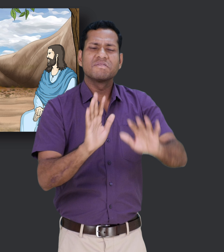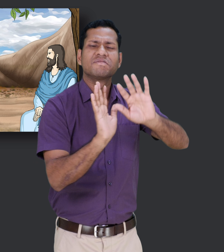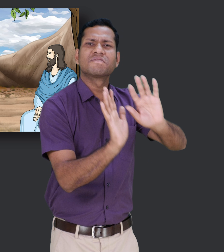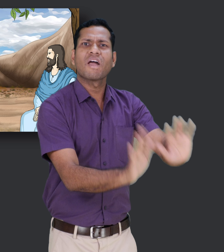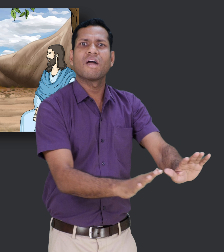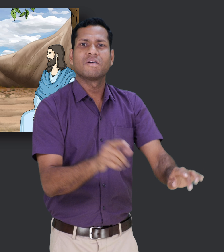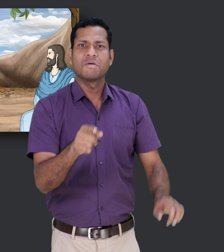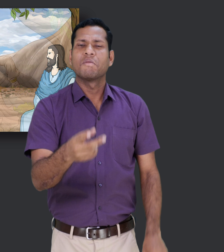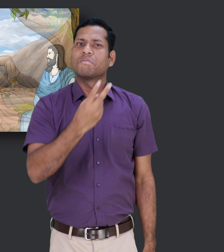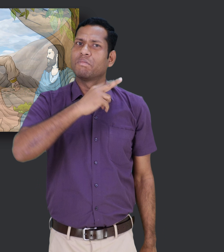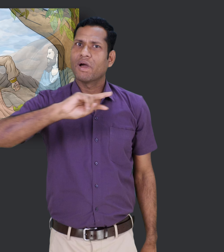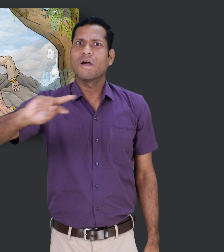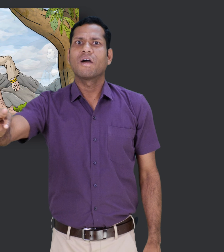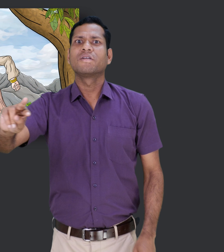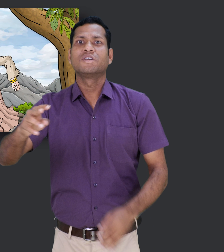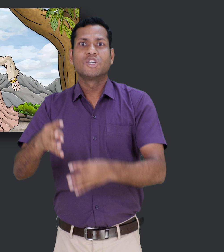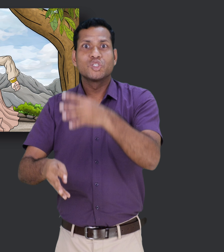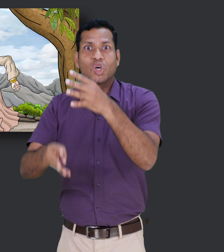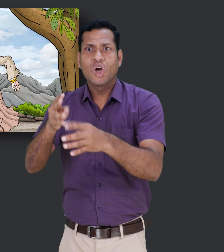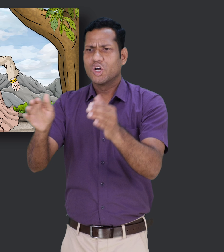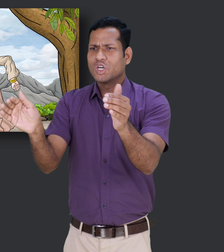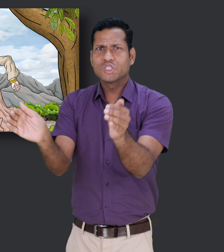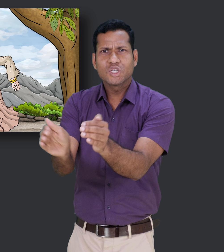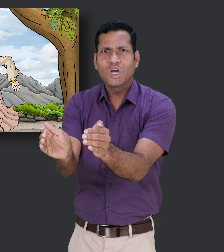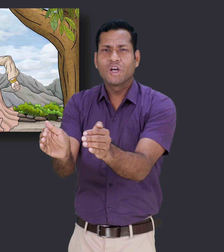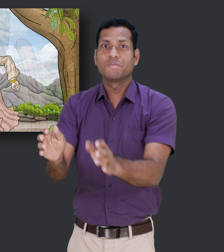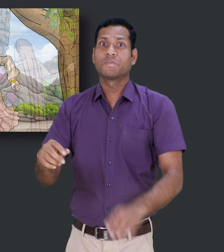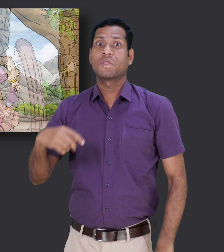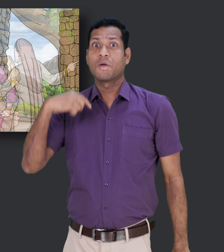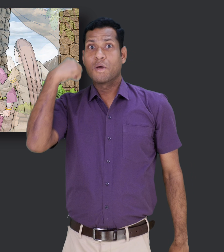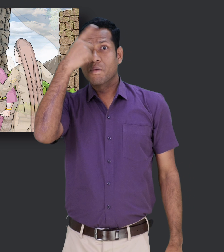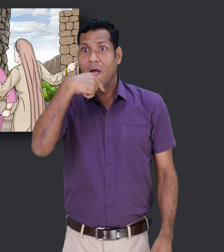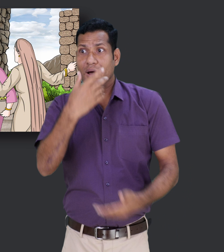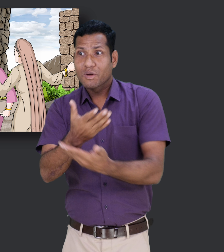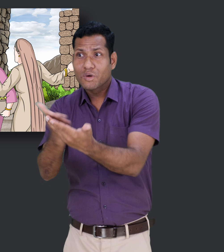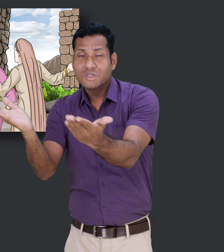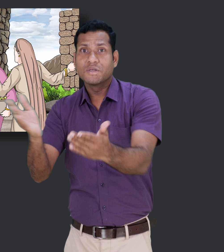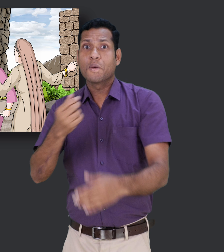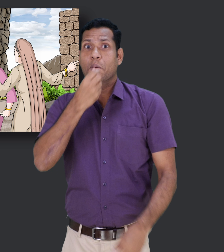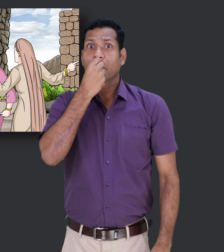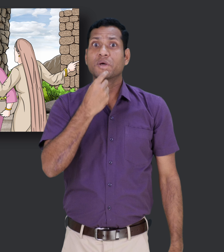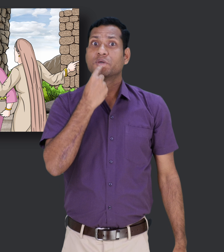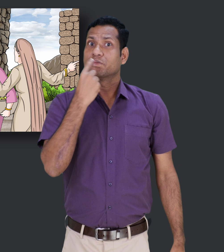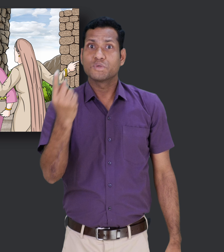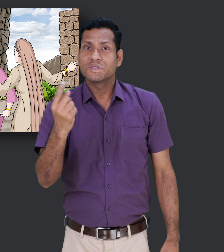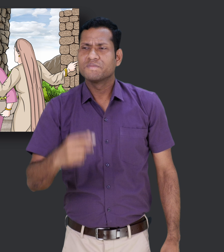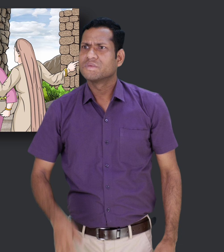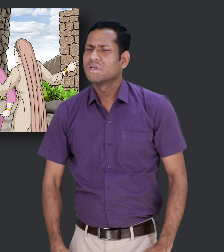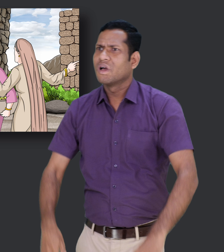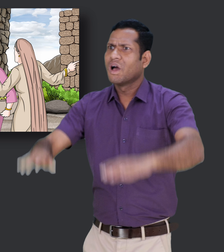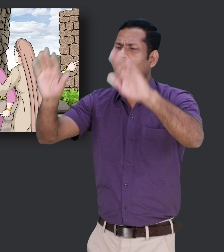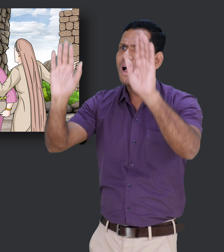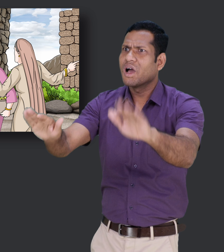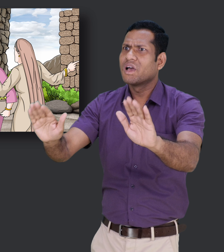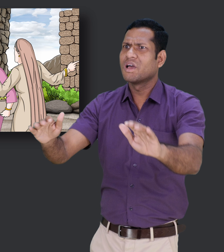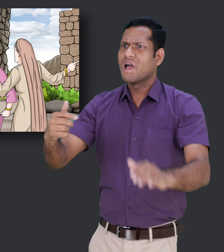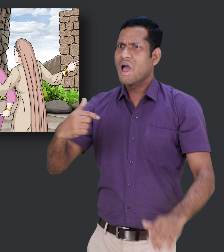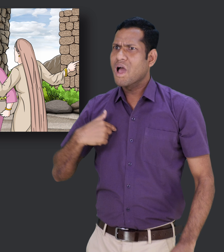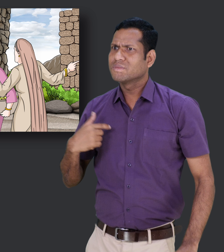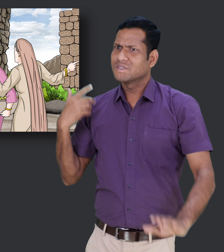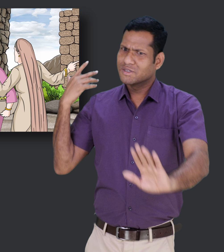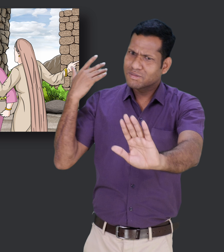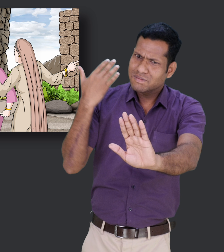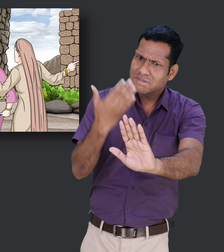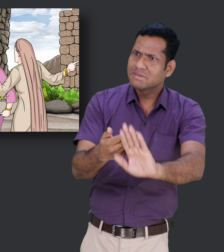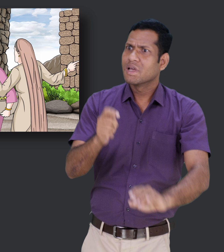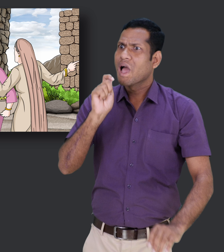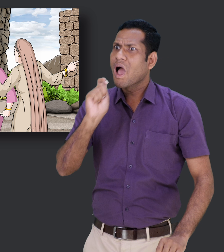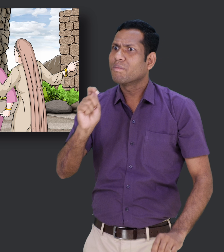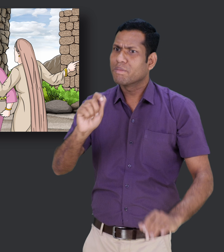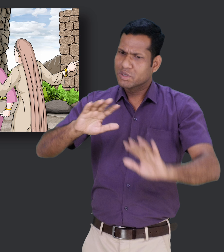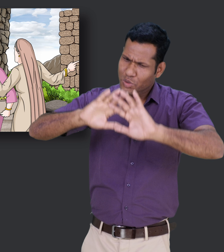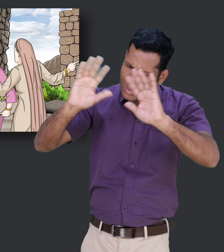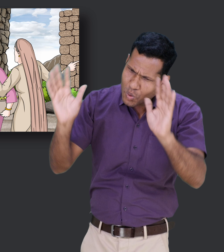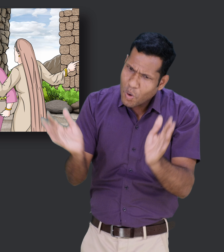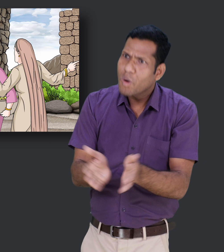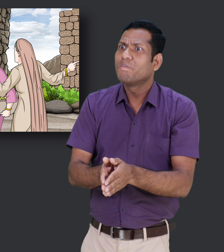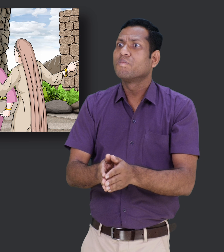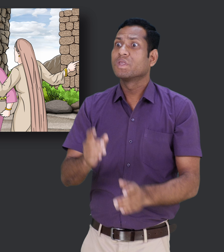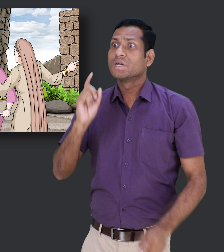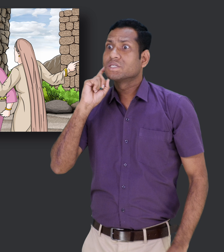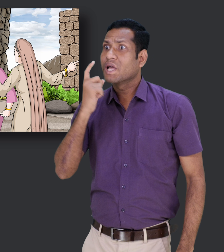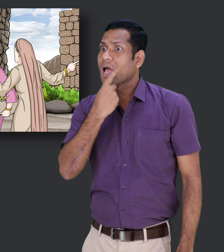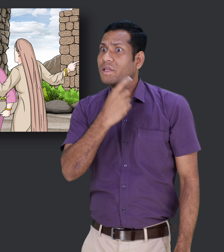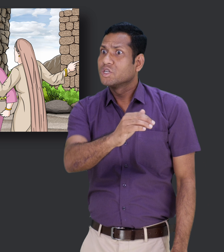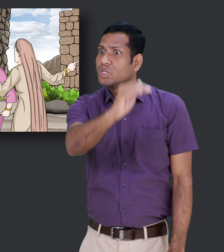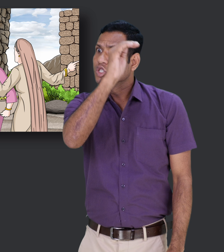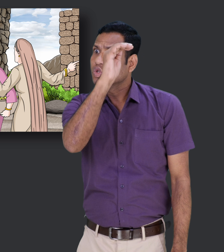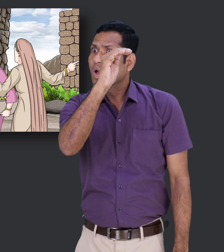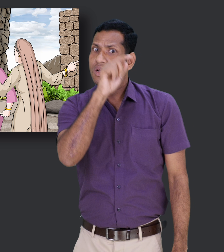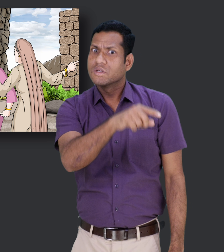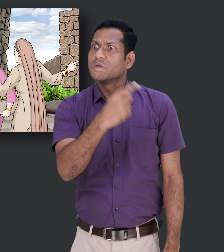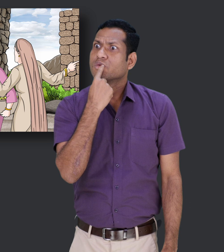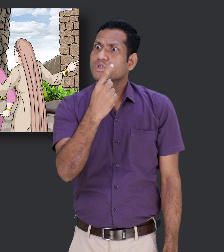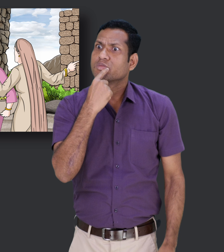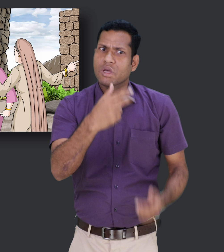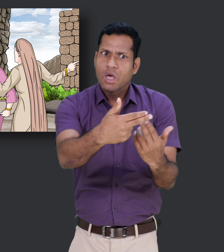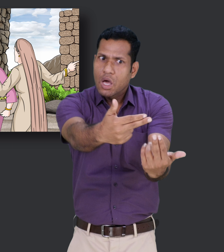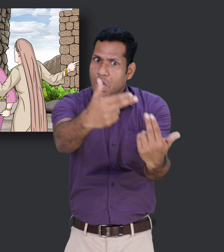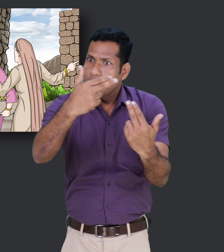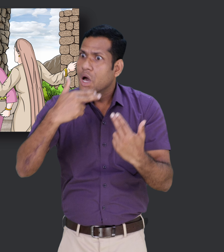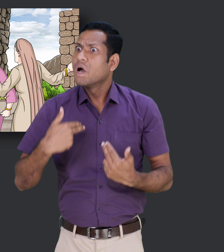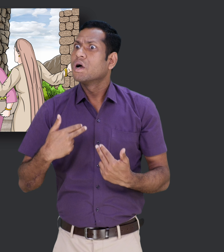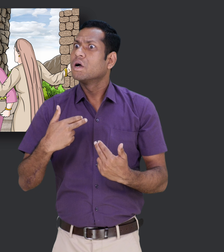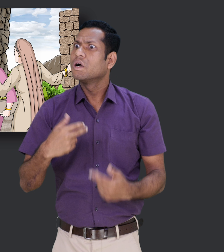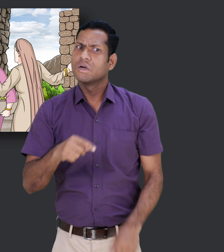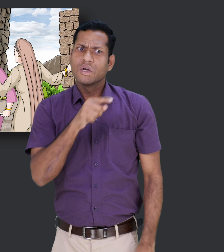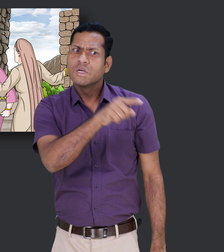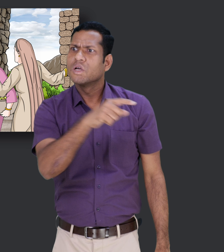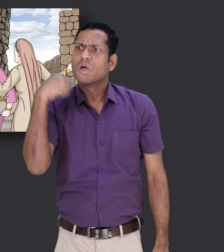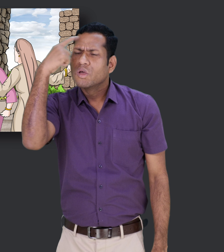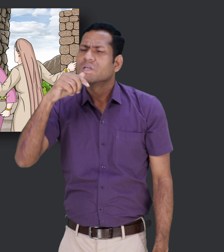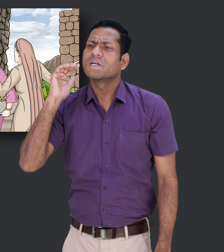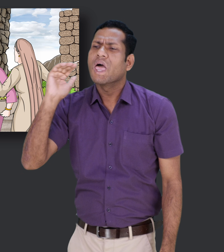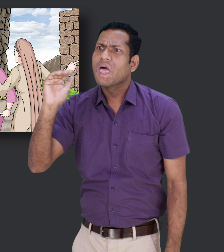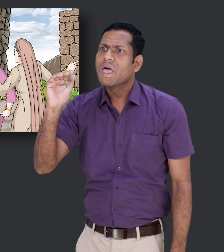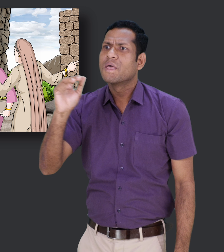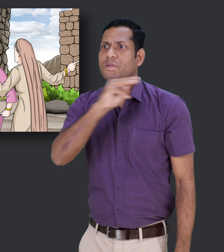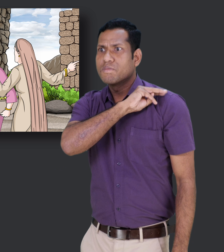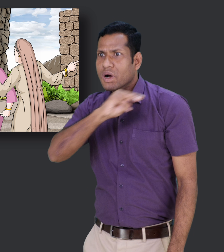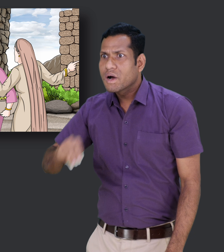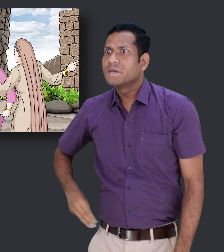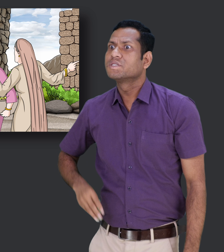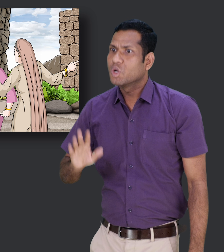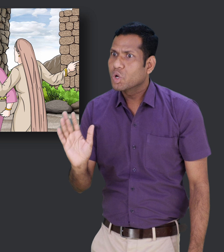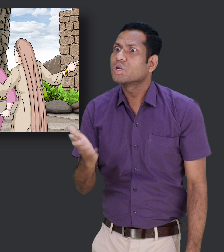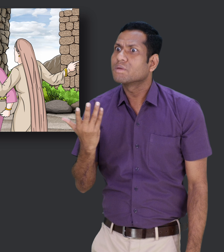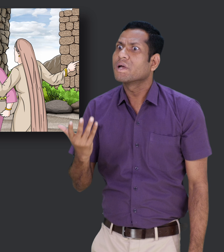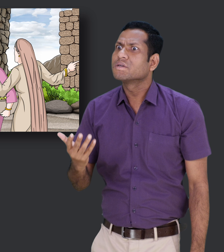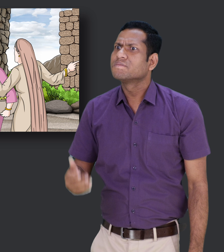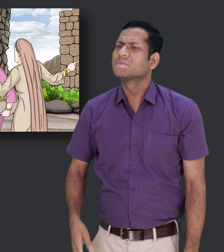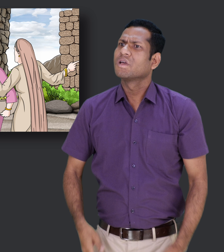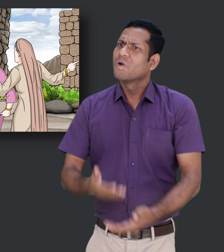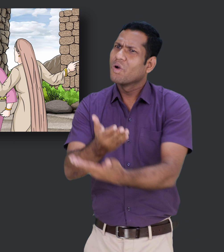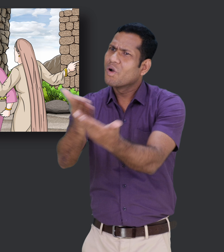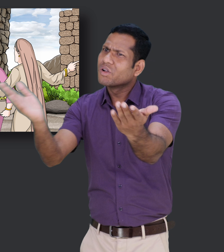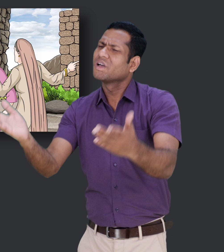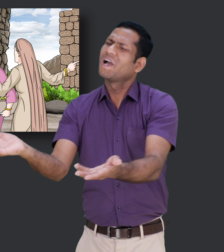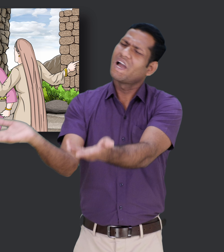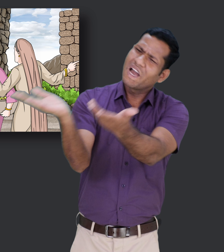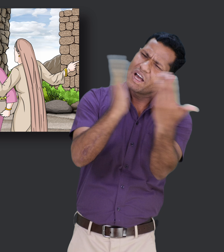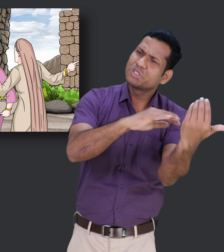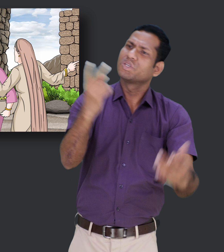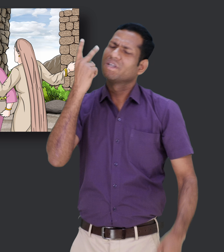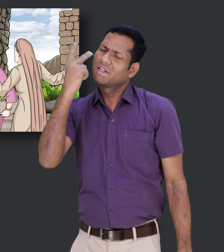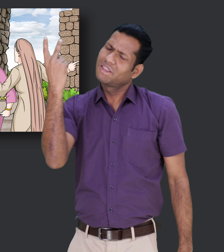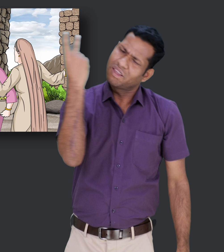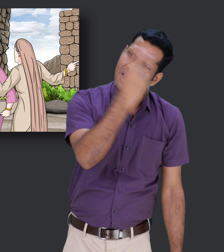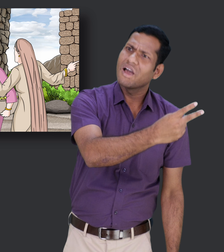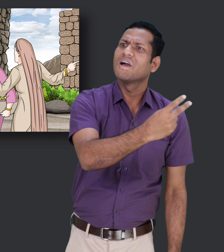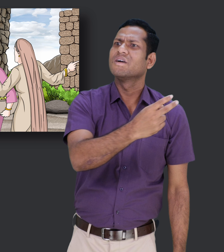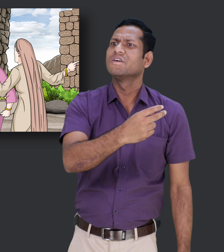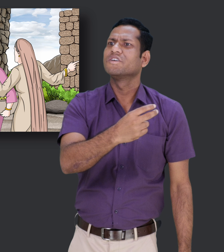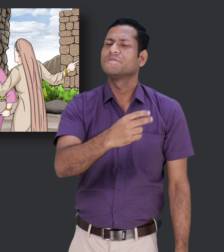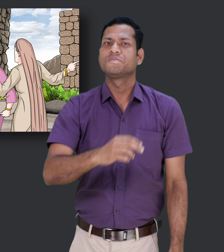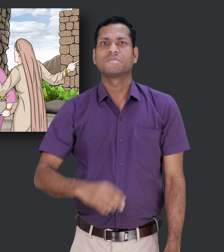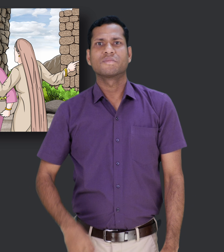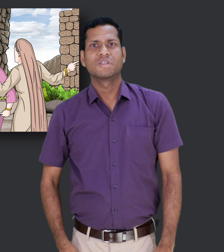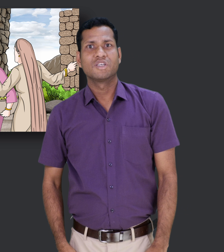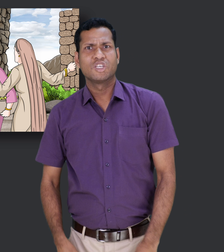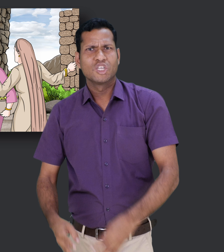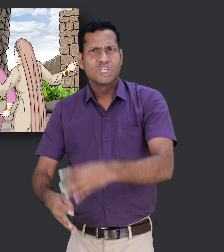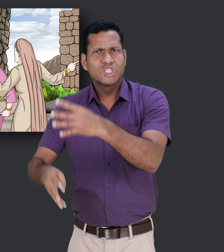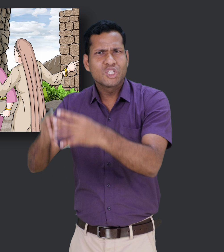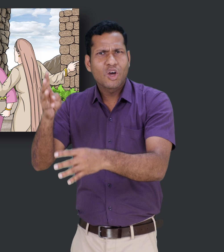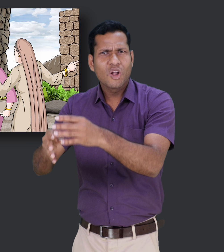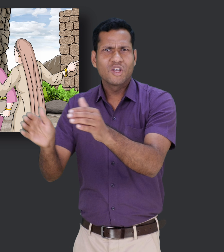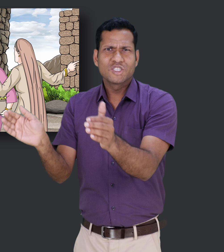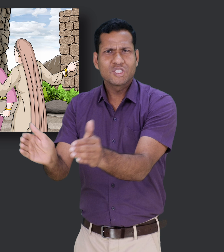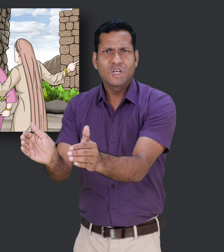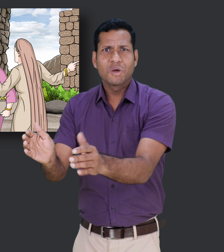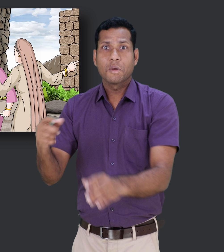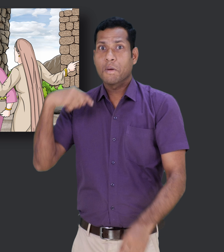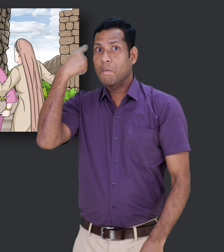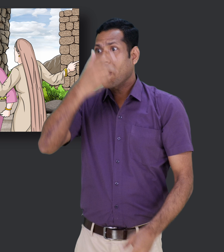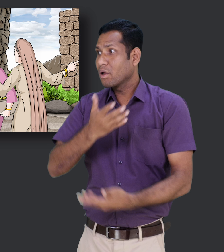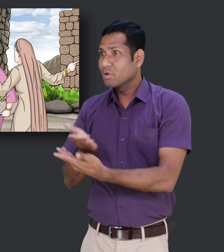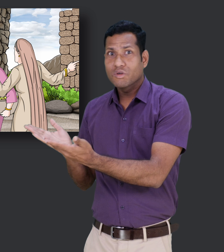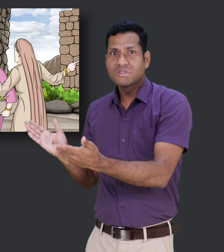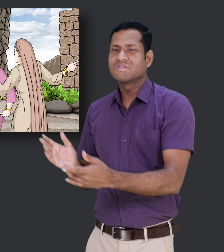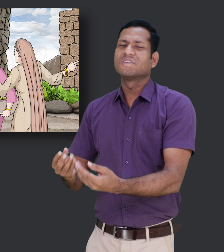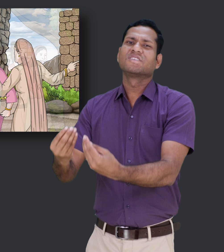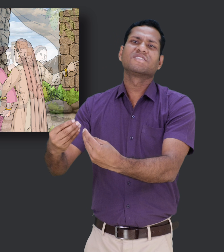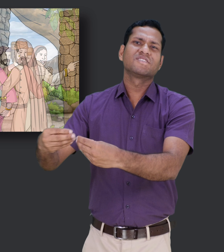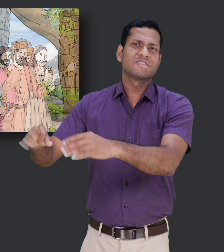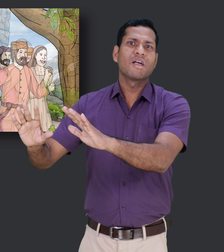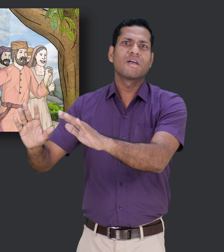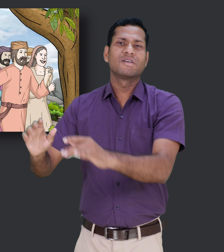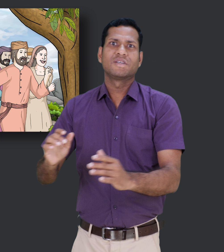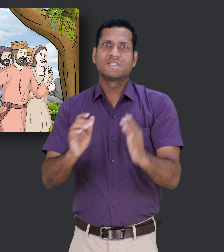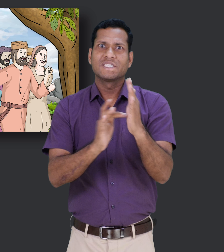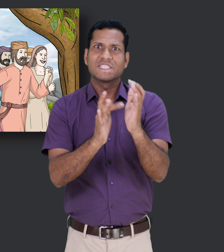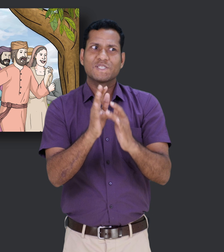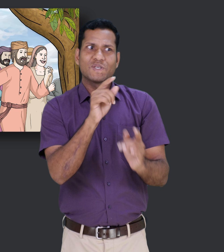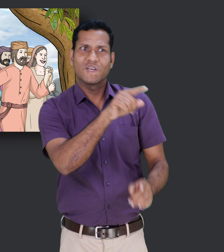Then the woman left her water jar, went back into the town, and said to the people, “Come, see a man who told me everything I ever did. Could this be the Christ?”